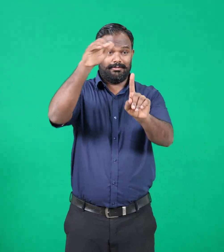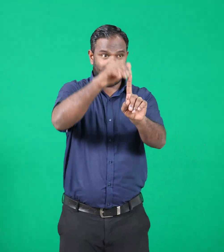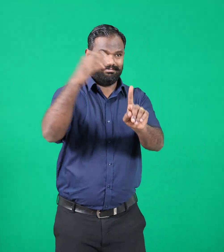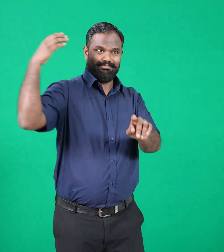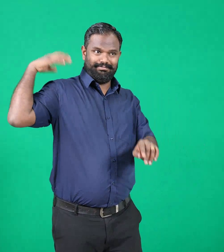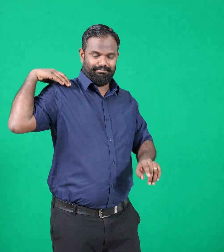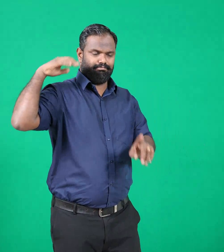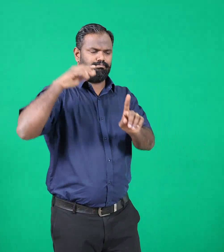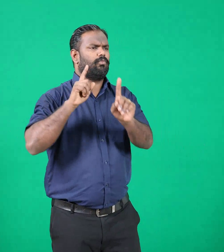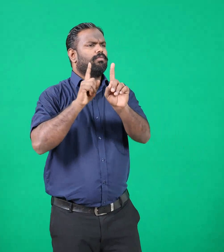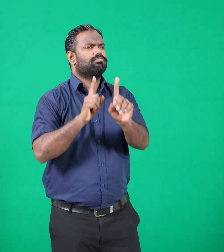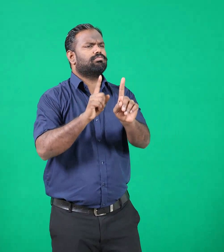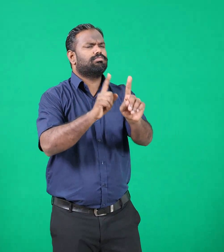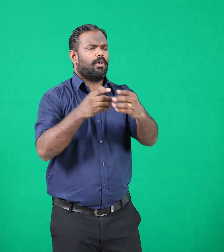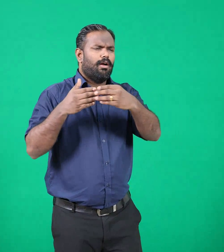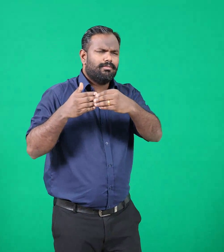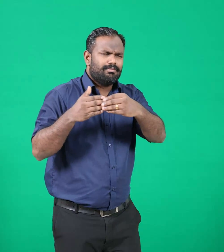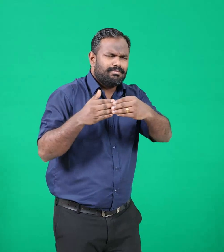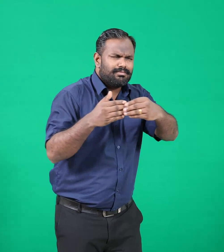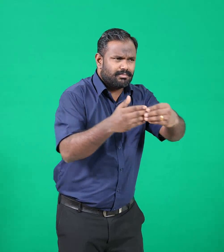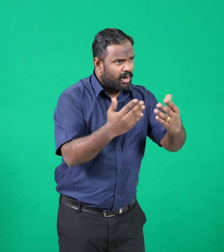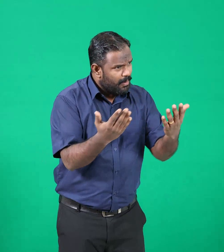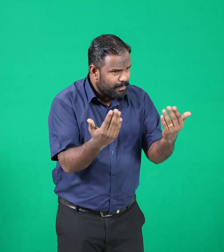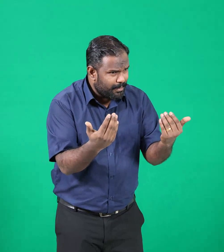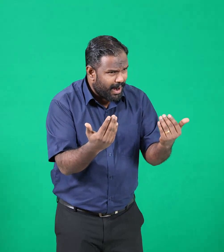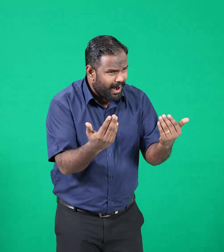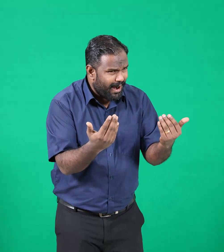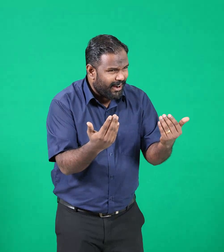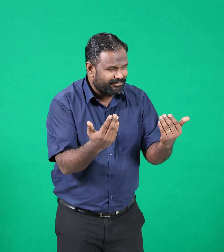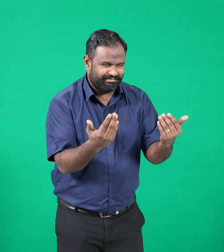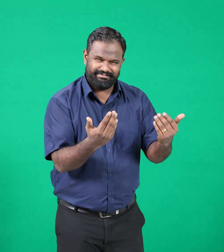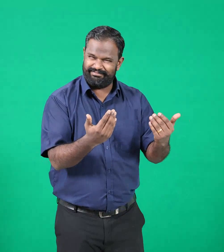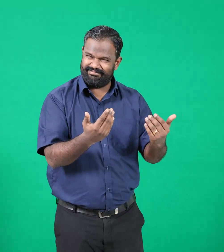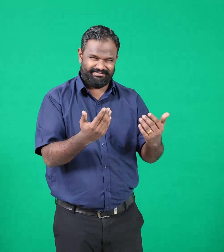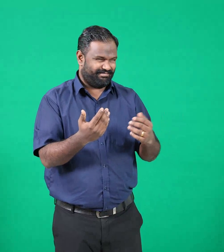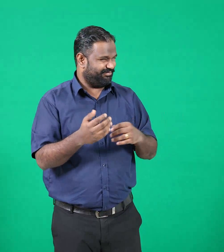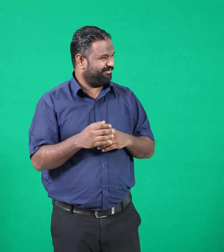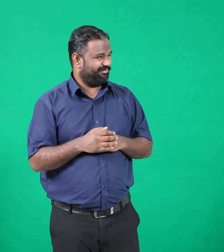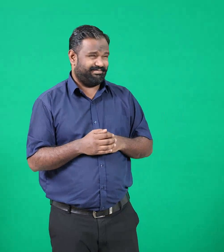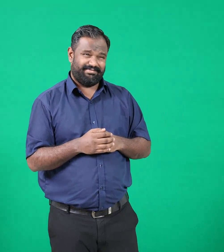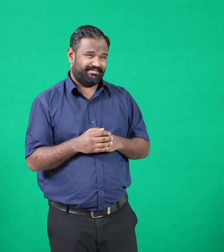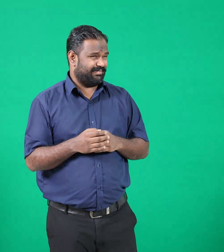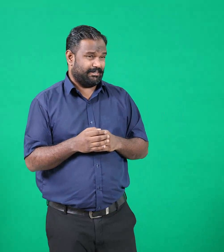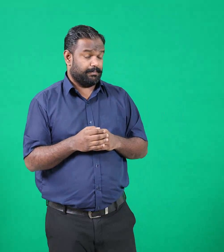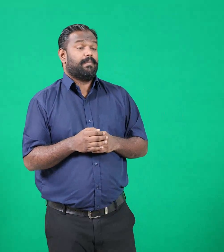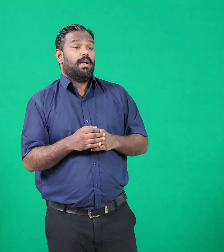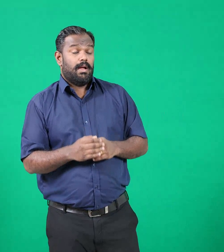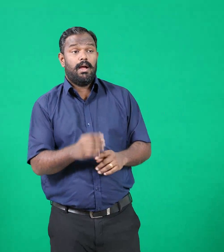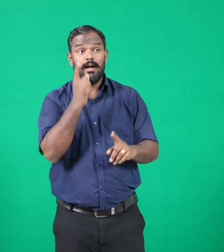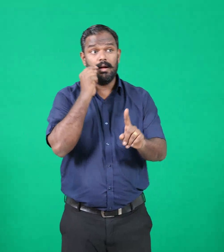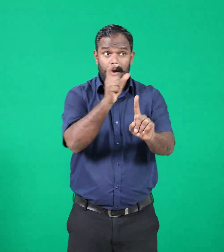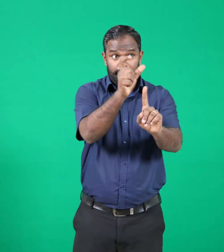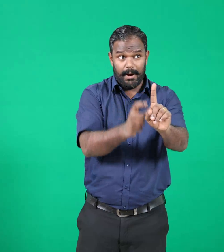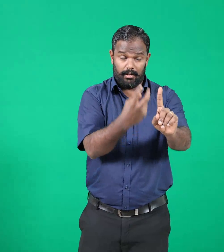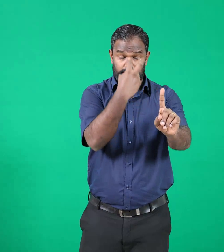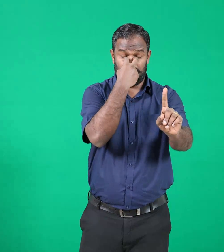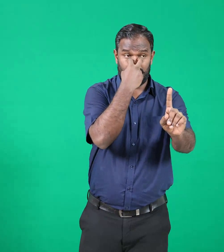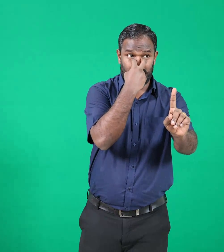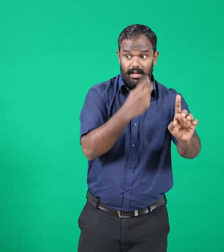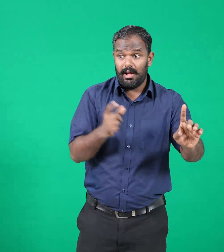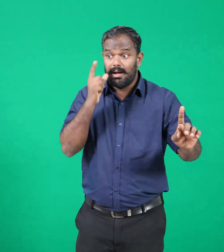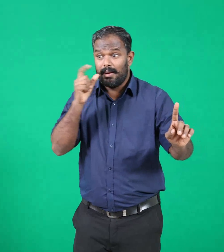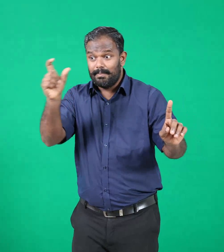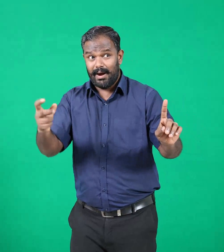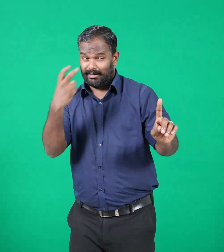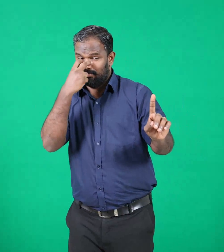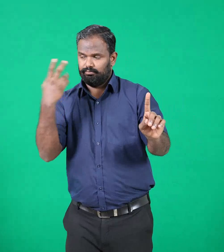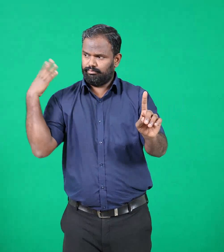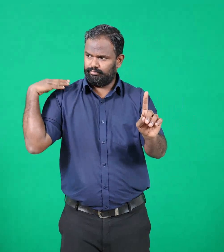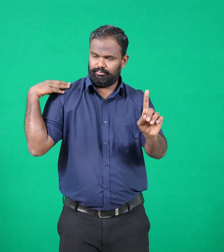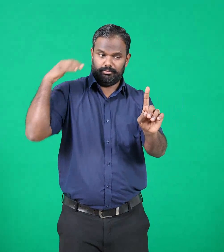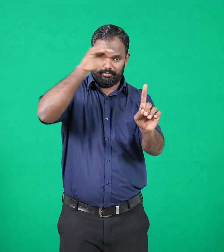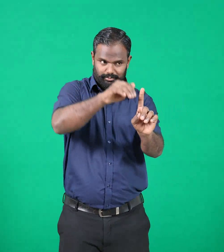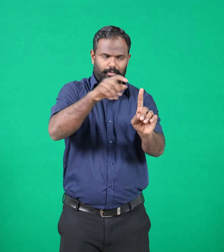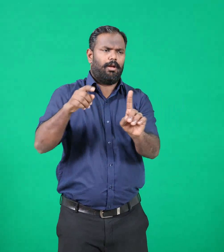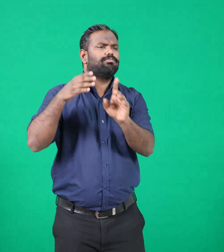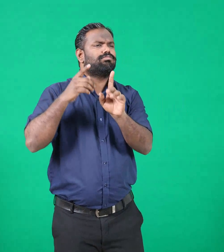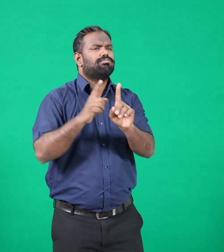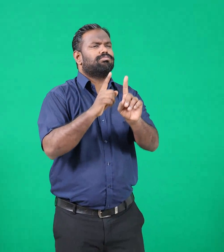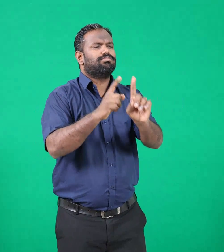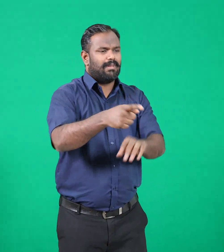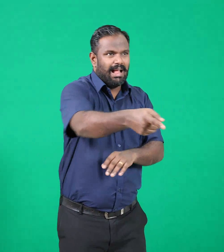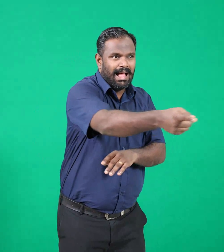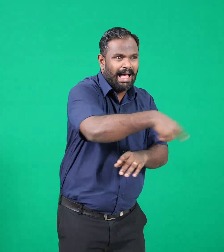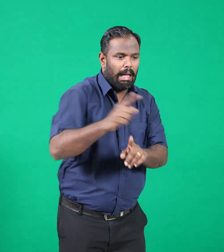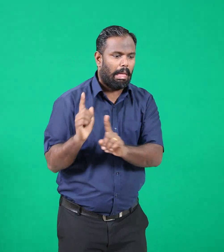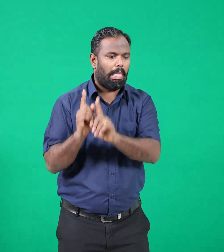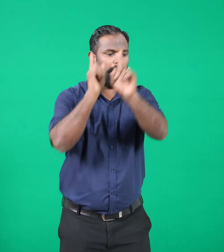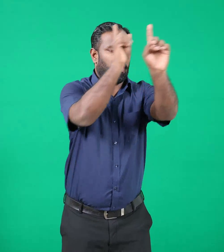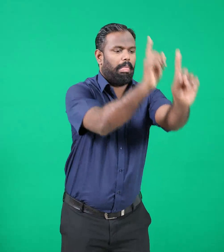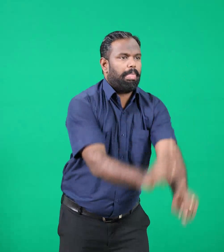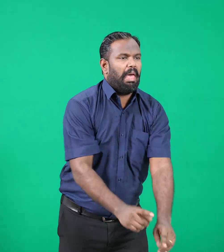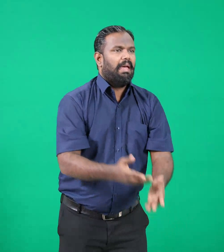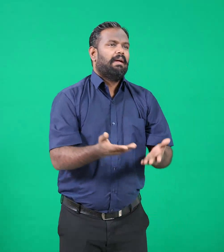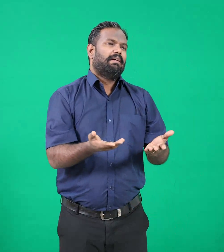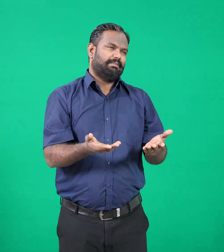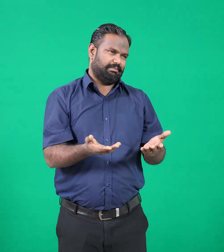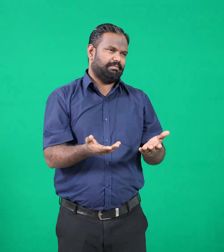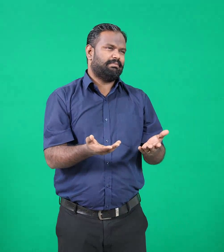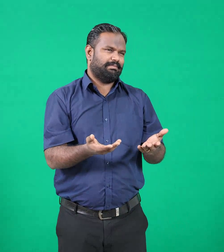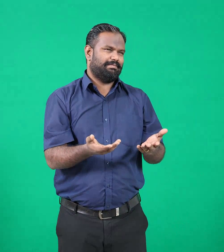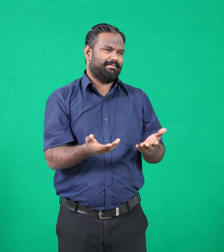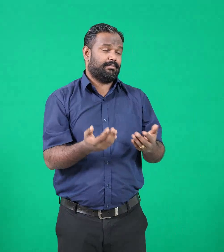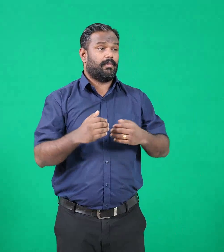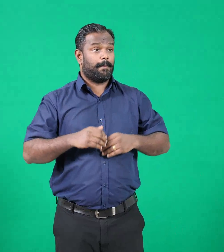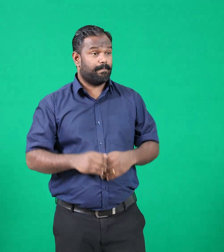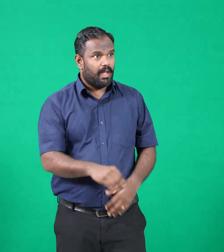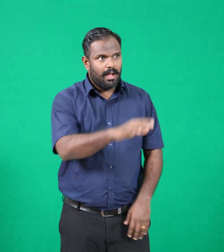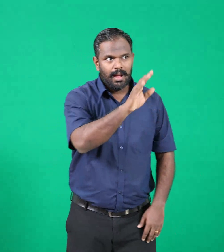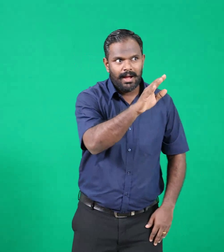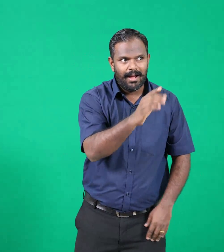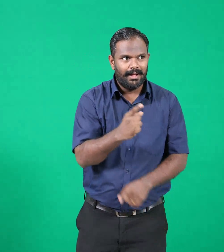Will they not both fall into a pit?